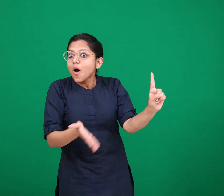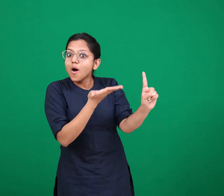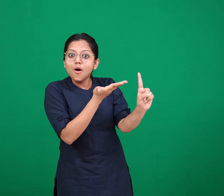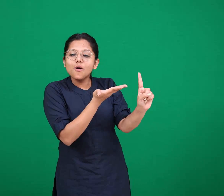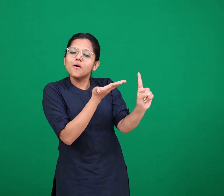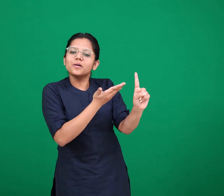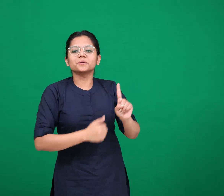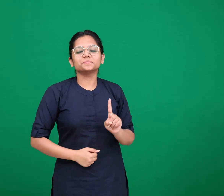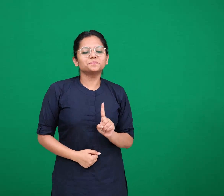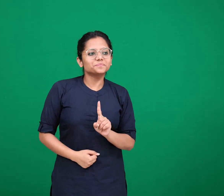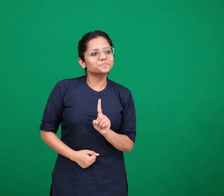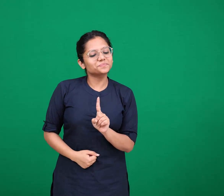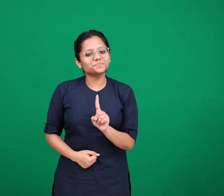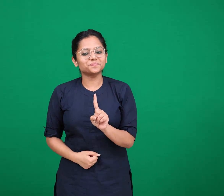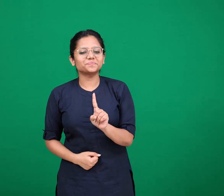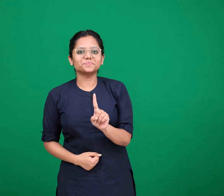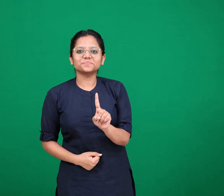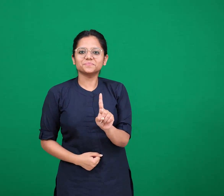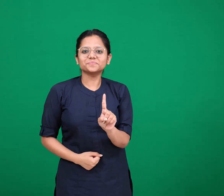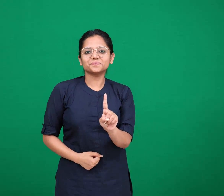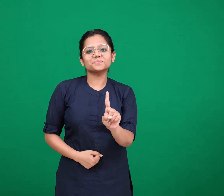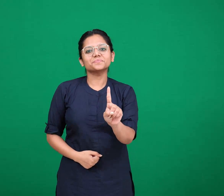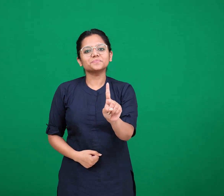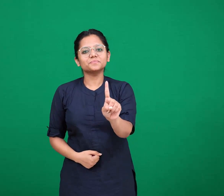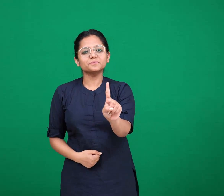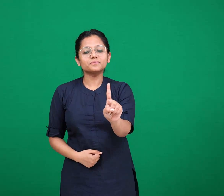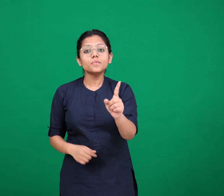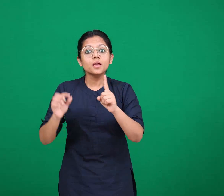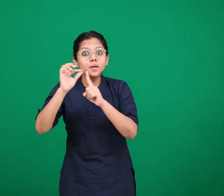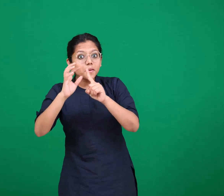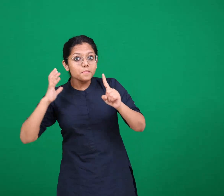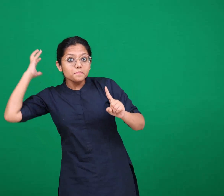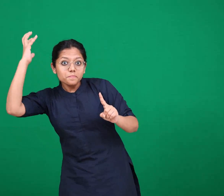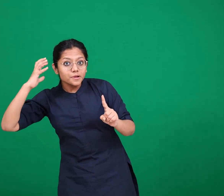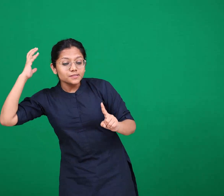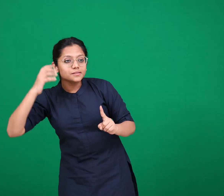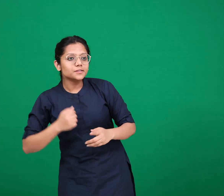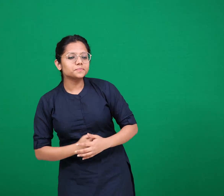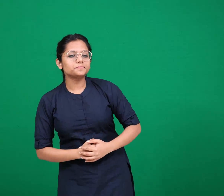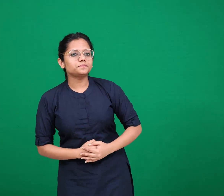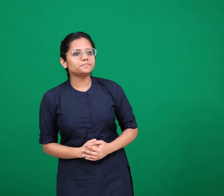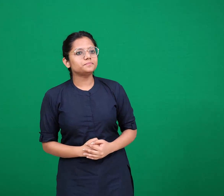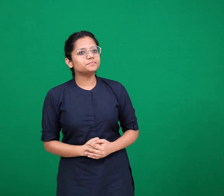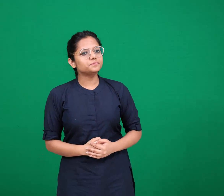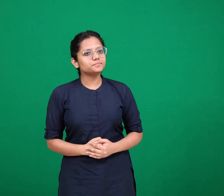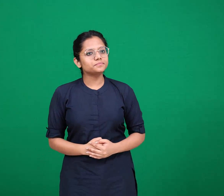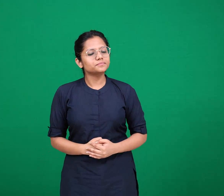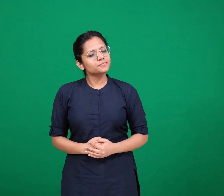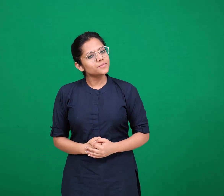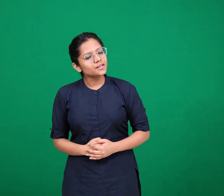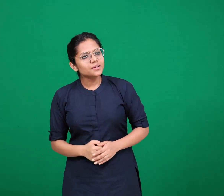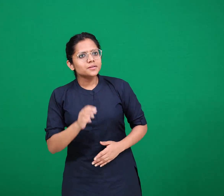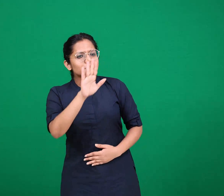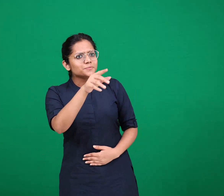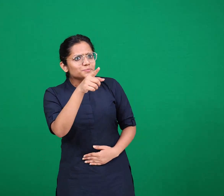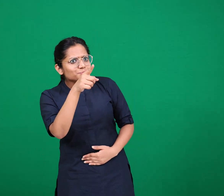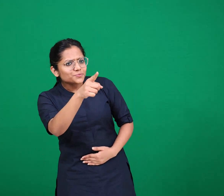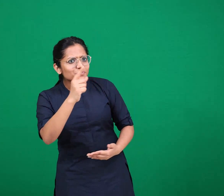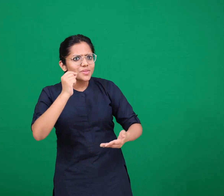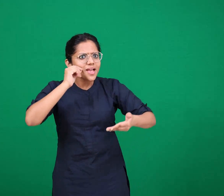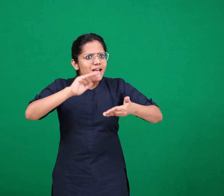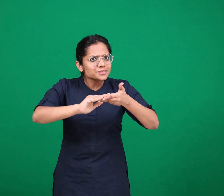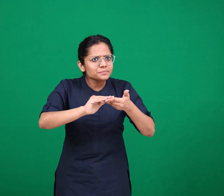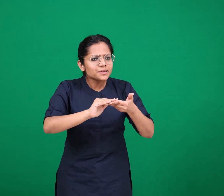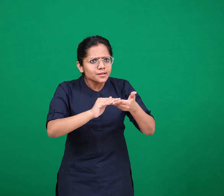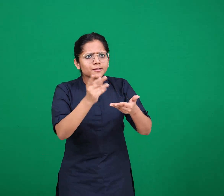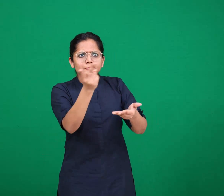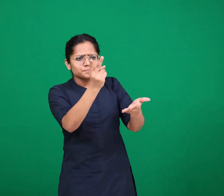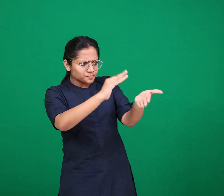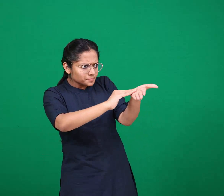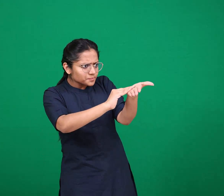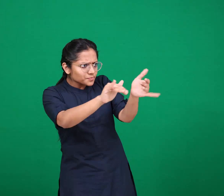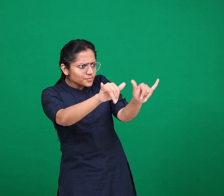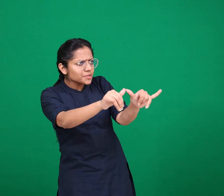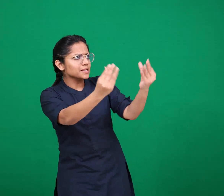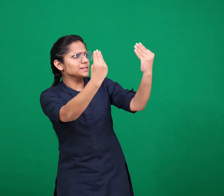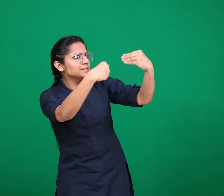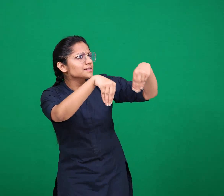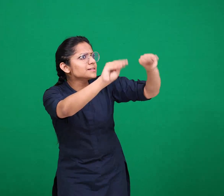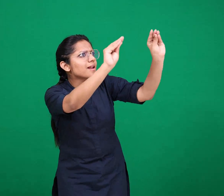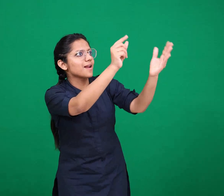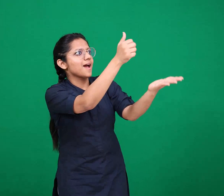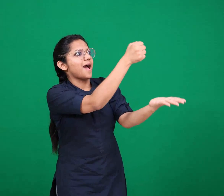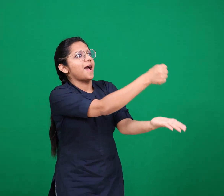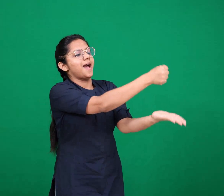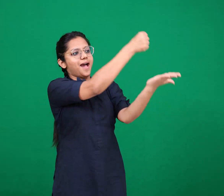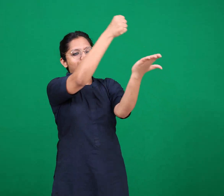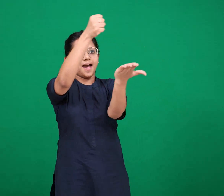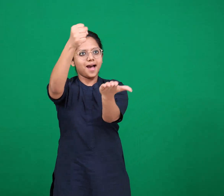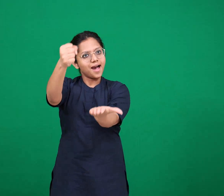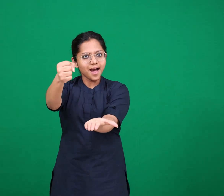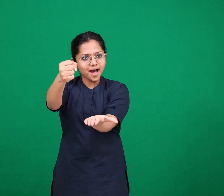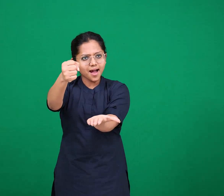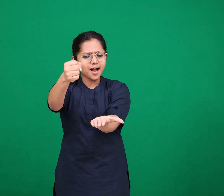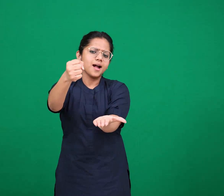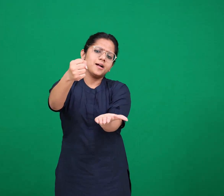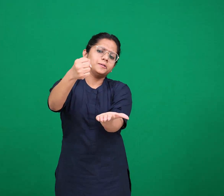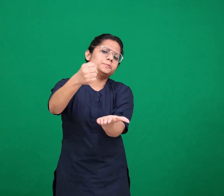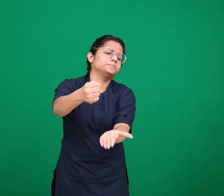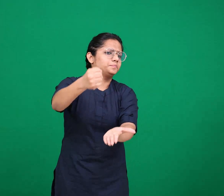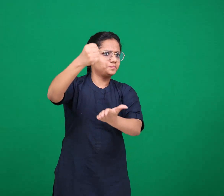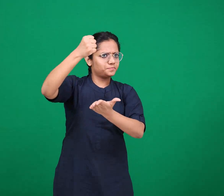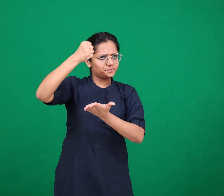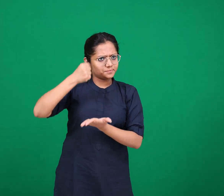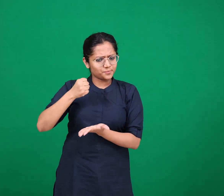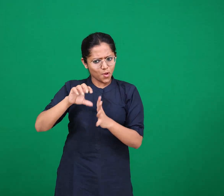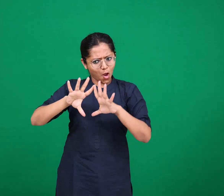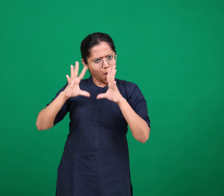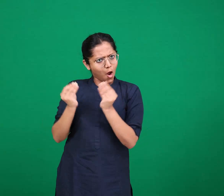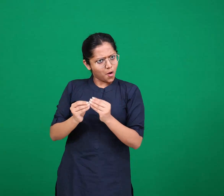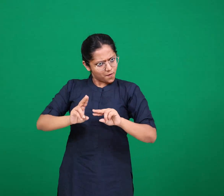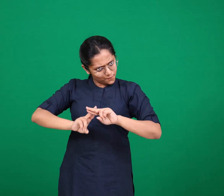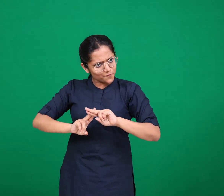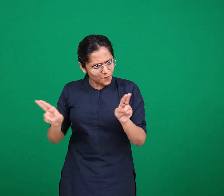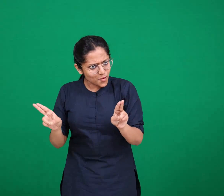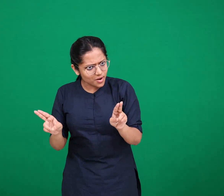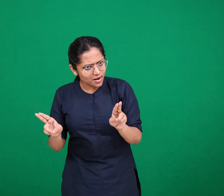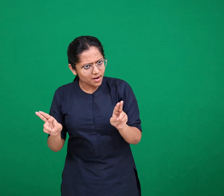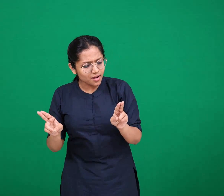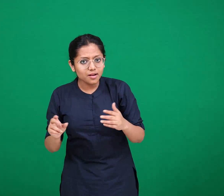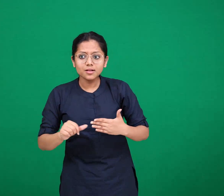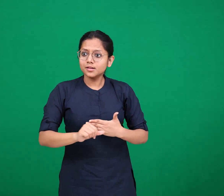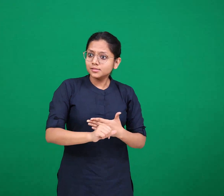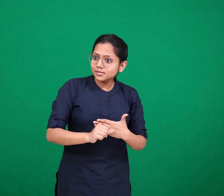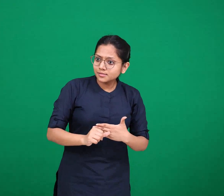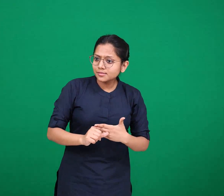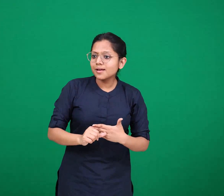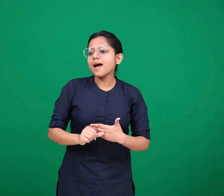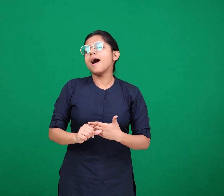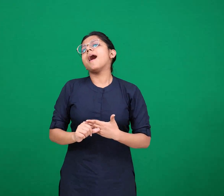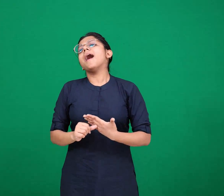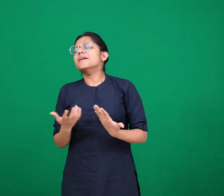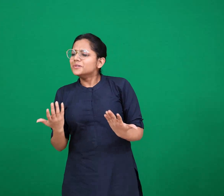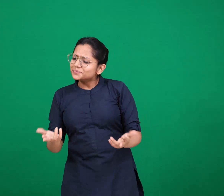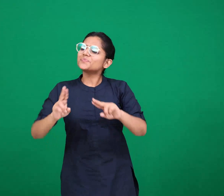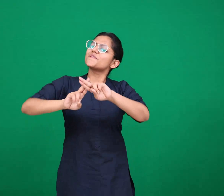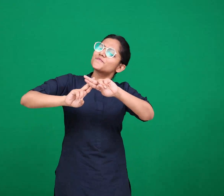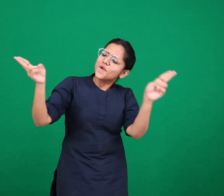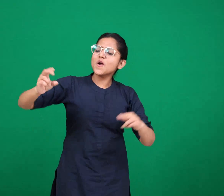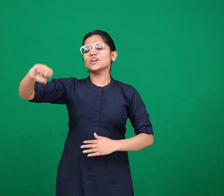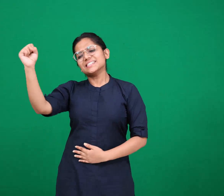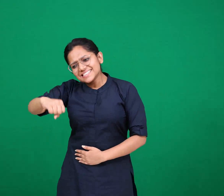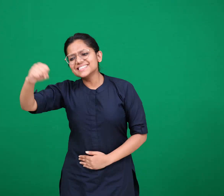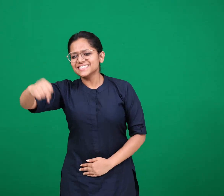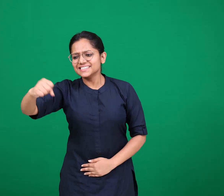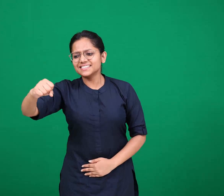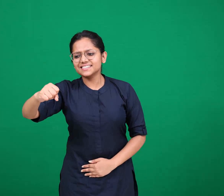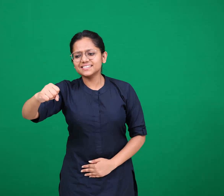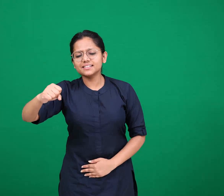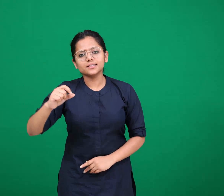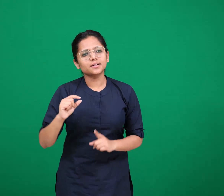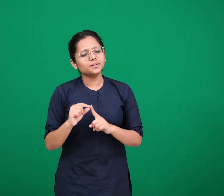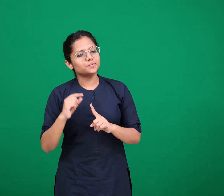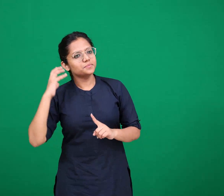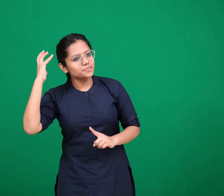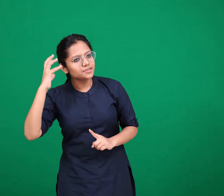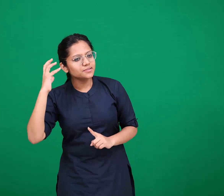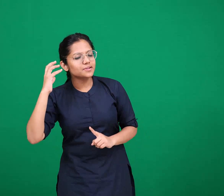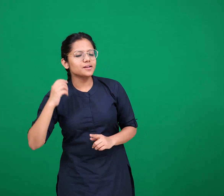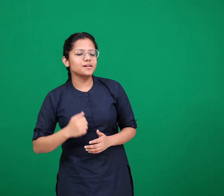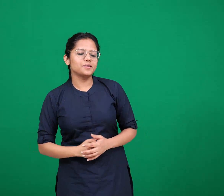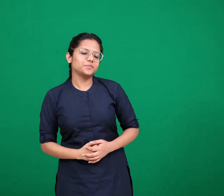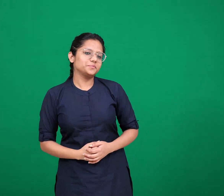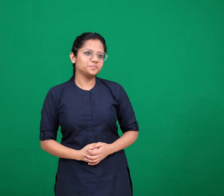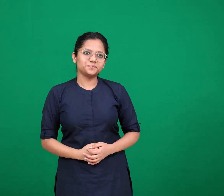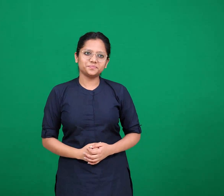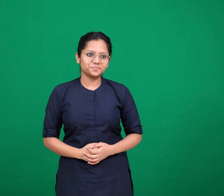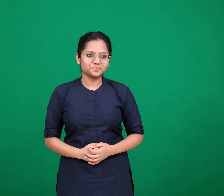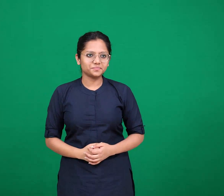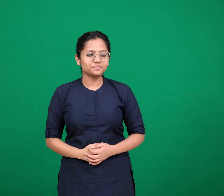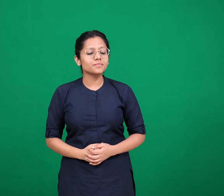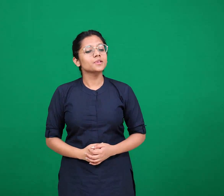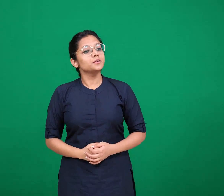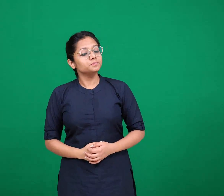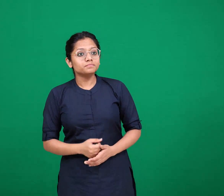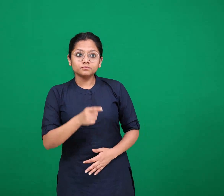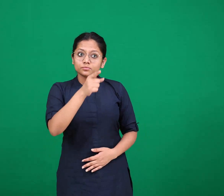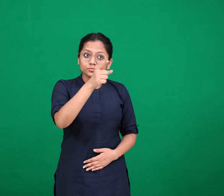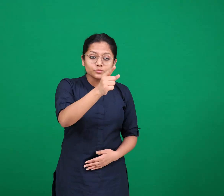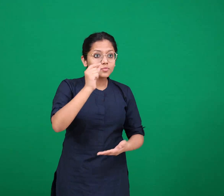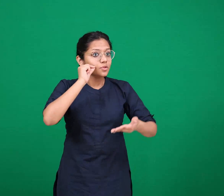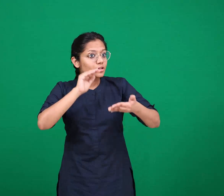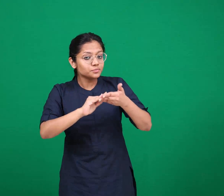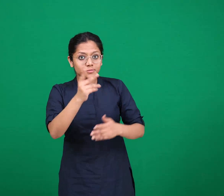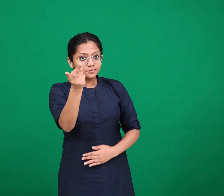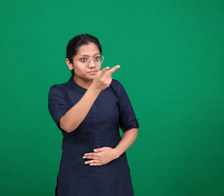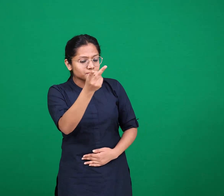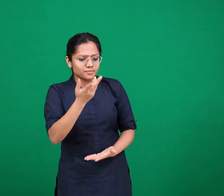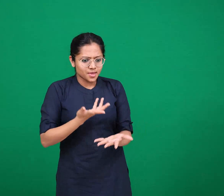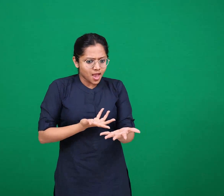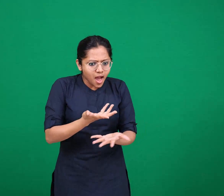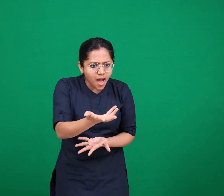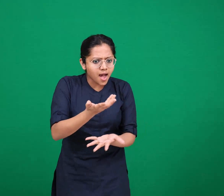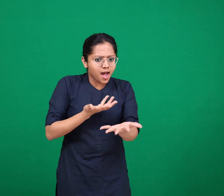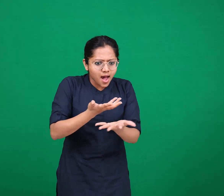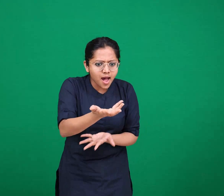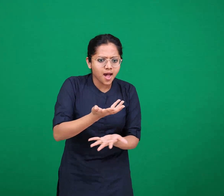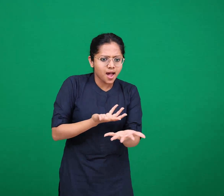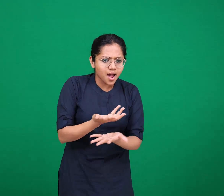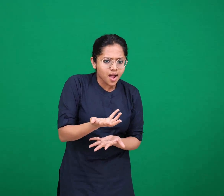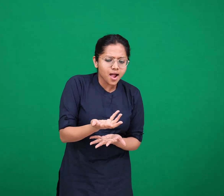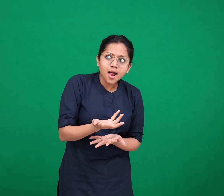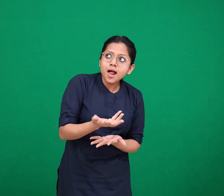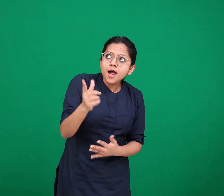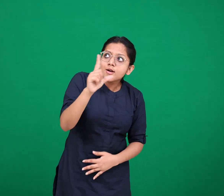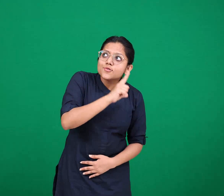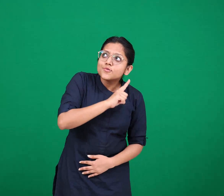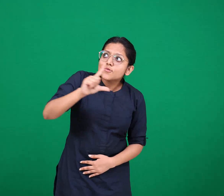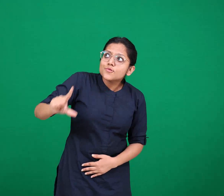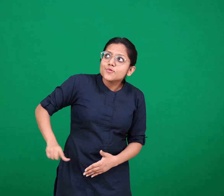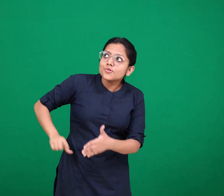"Tell me," said Peter, "is this the price you and your husband got for the land?" "Yes," she answered, "that is the price."